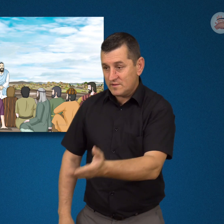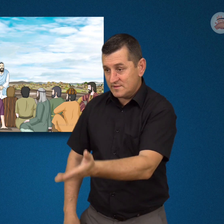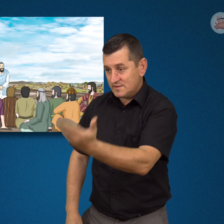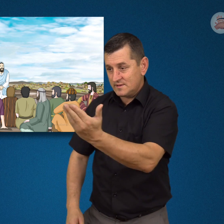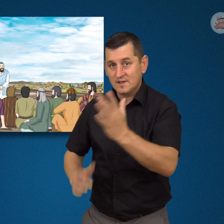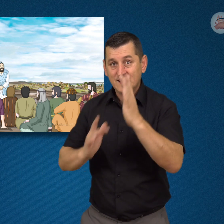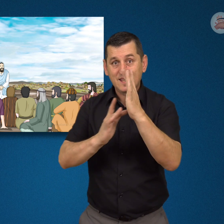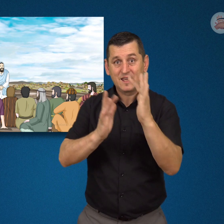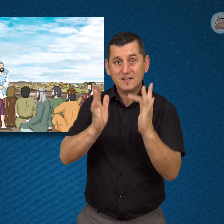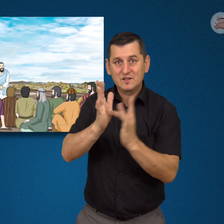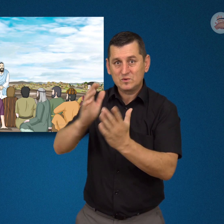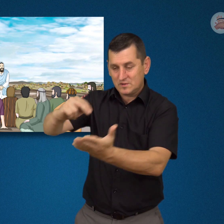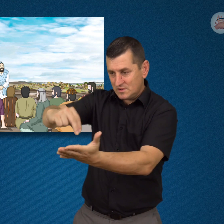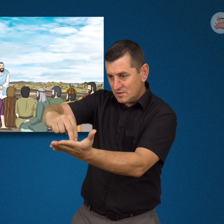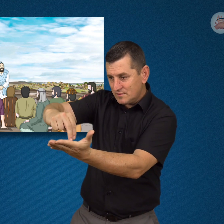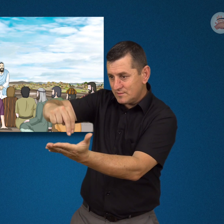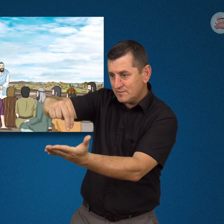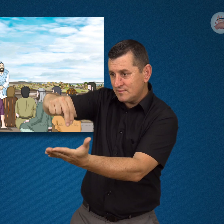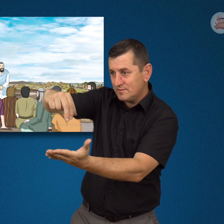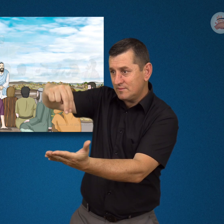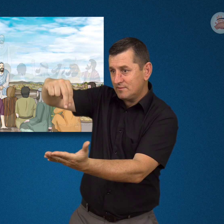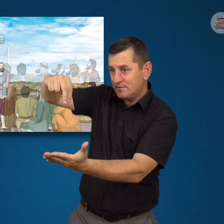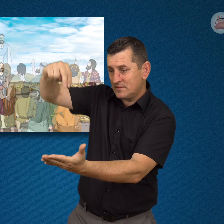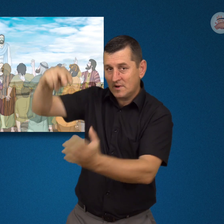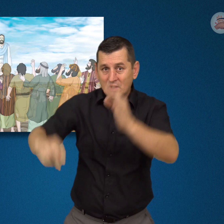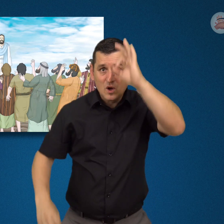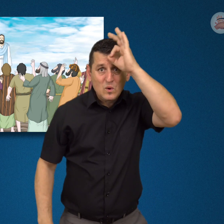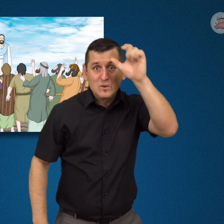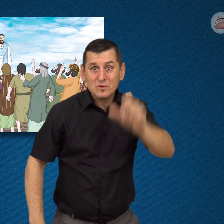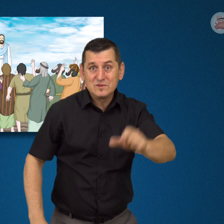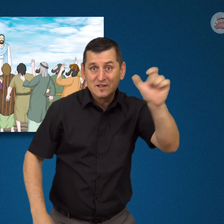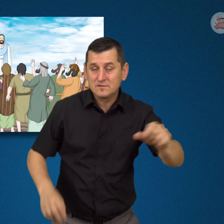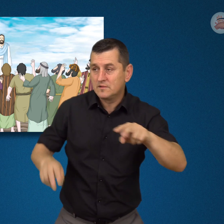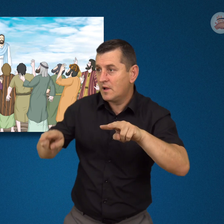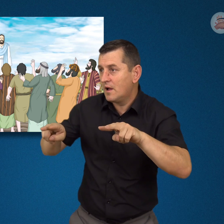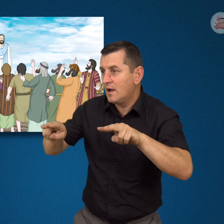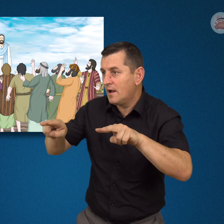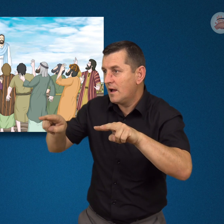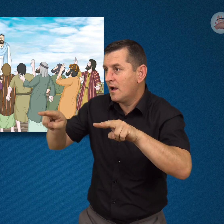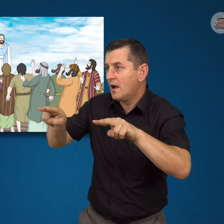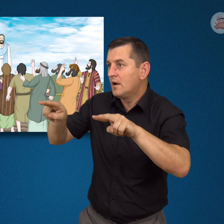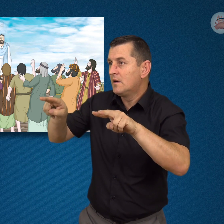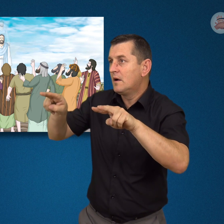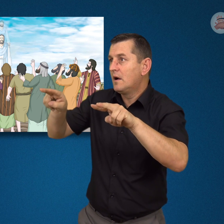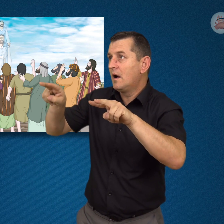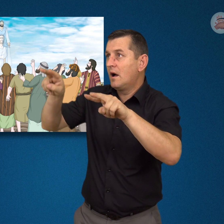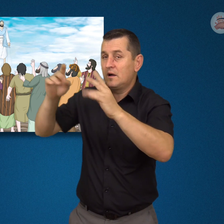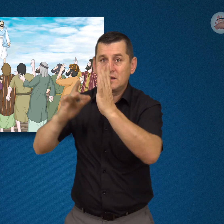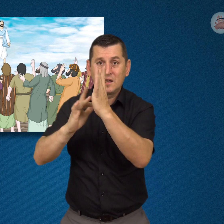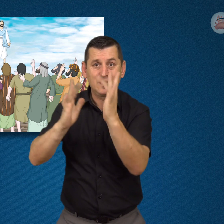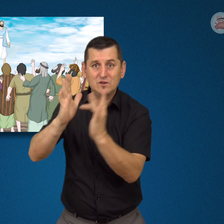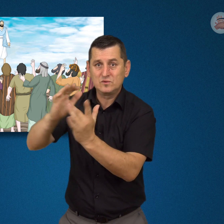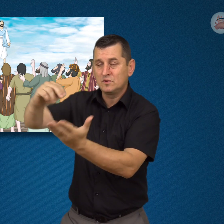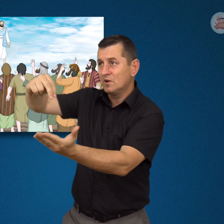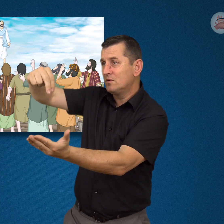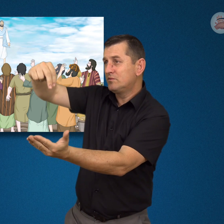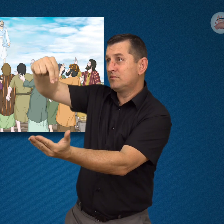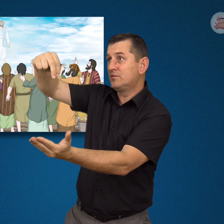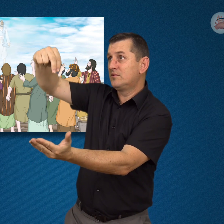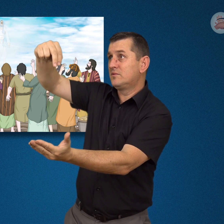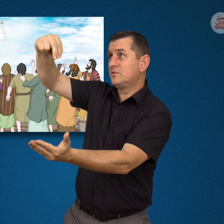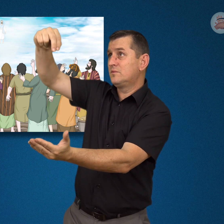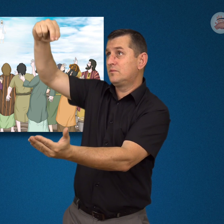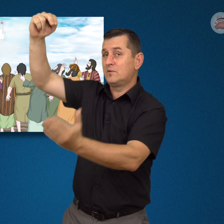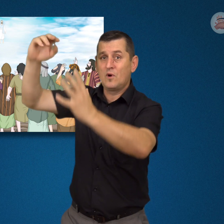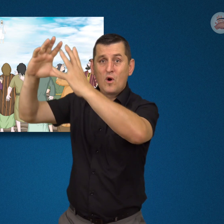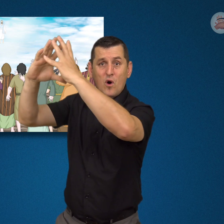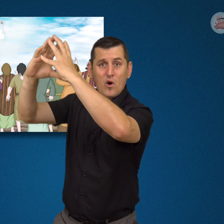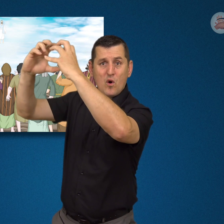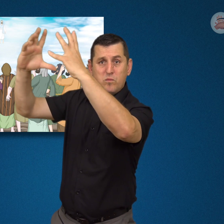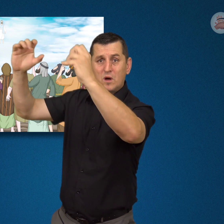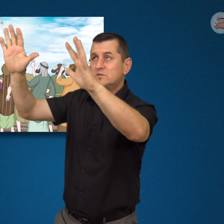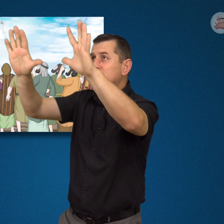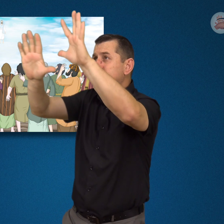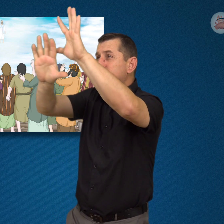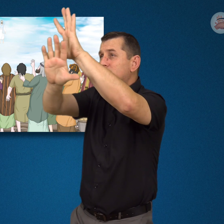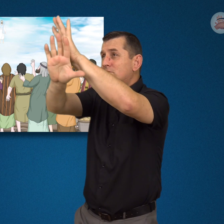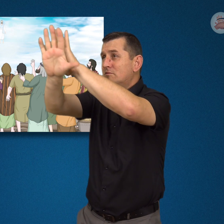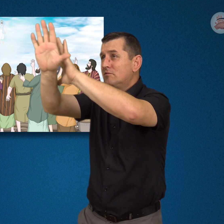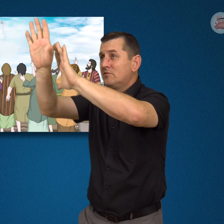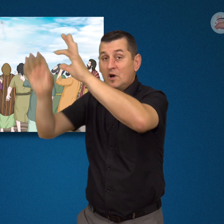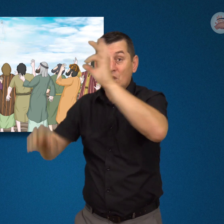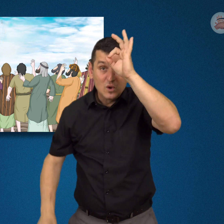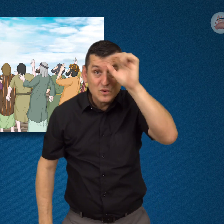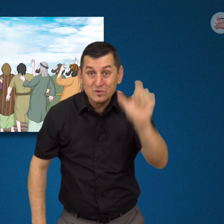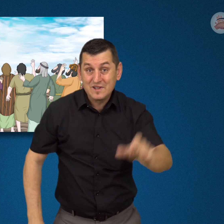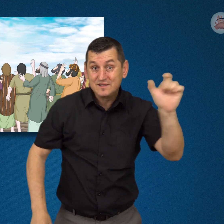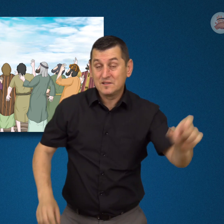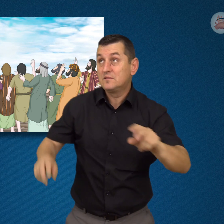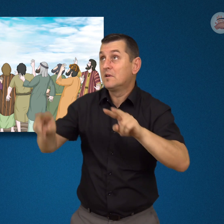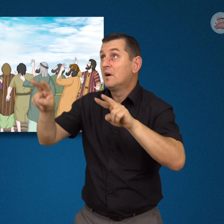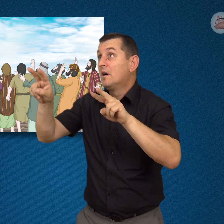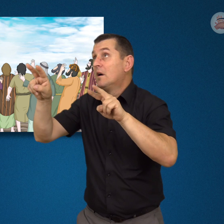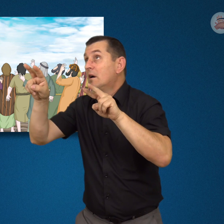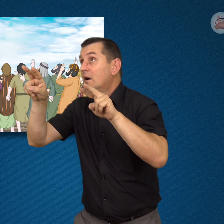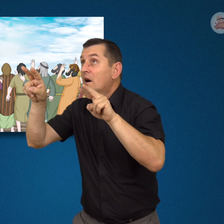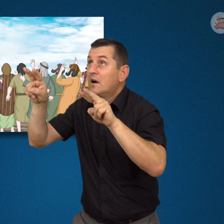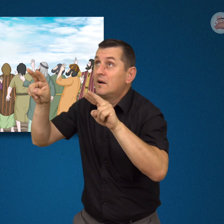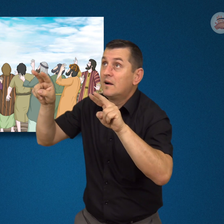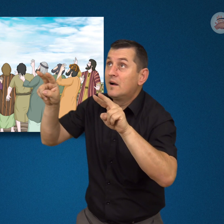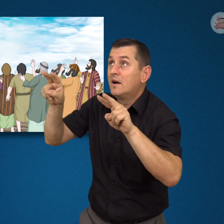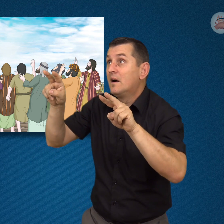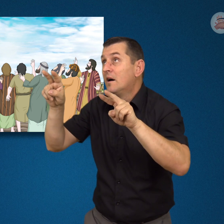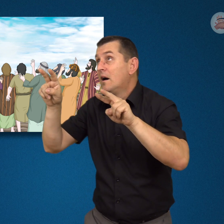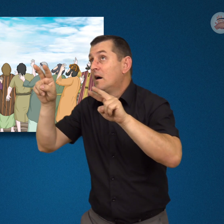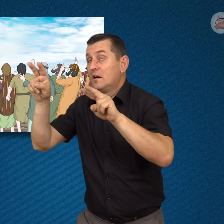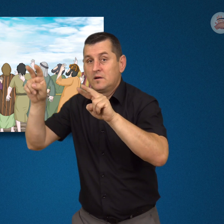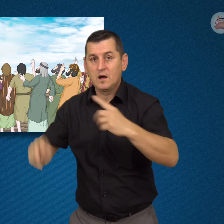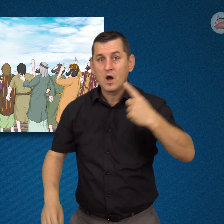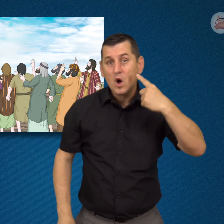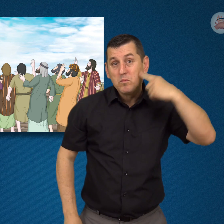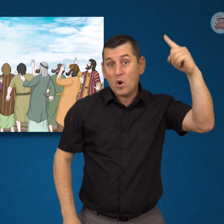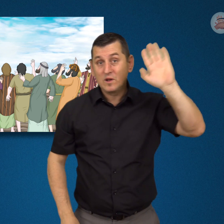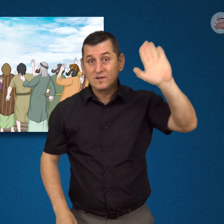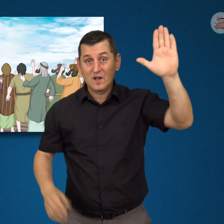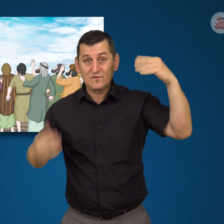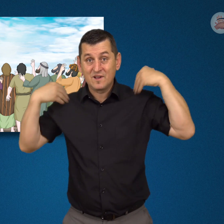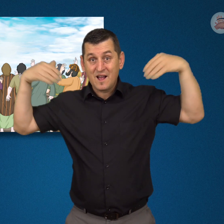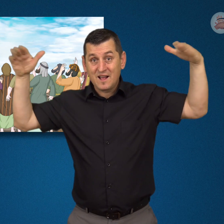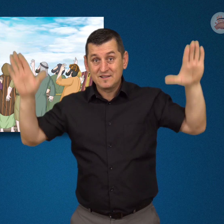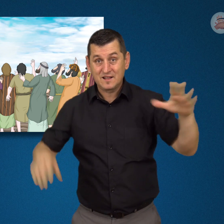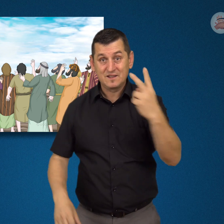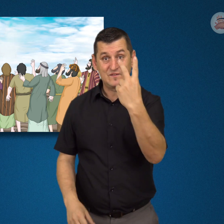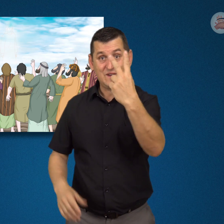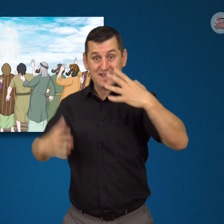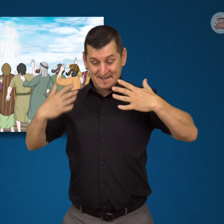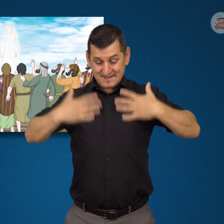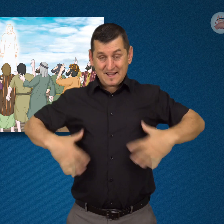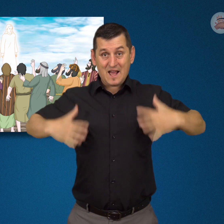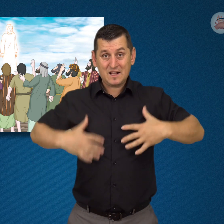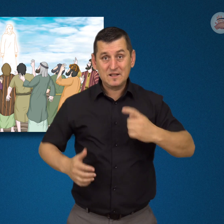After He had said this, they watched as He was taken up, and a cloud hid Him from their sight.